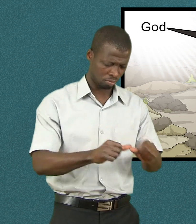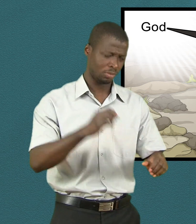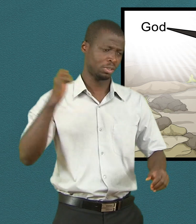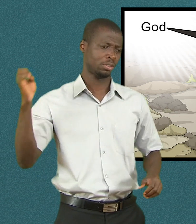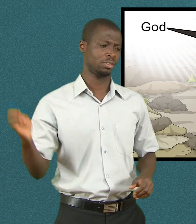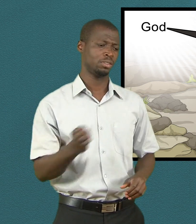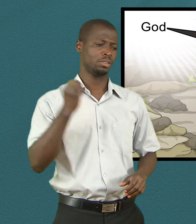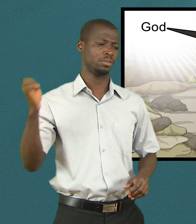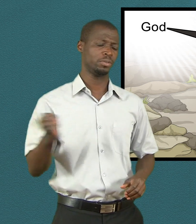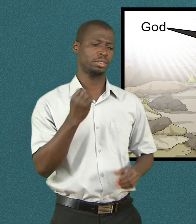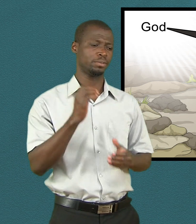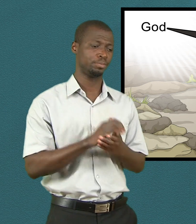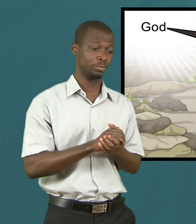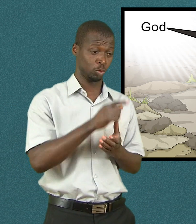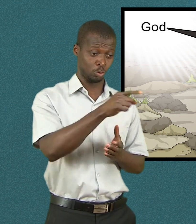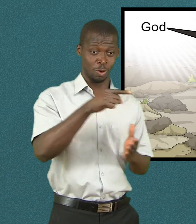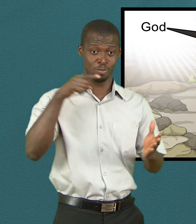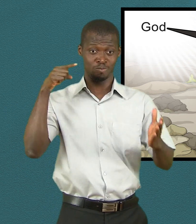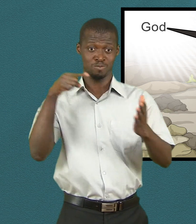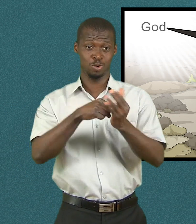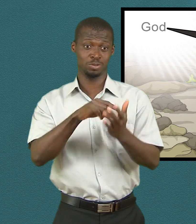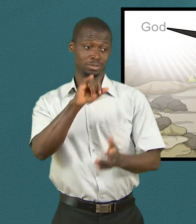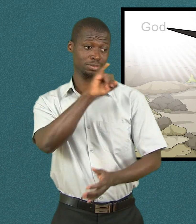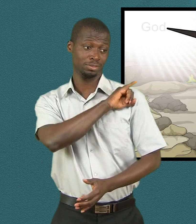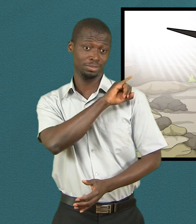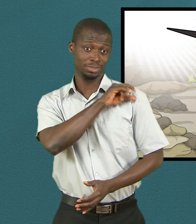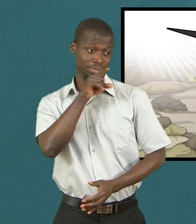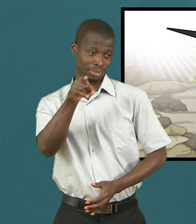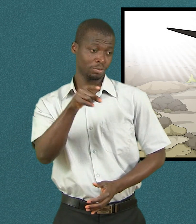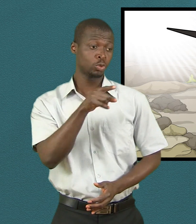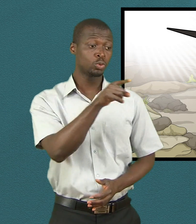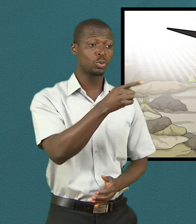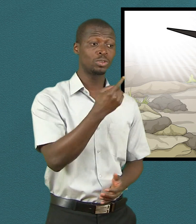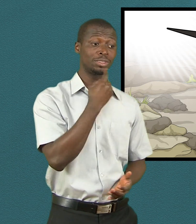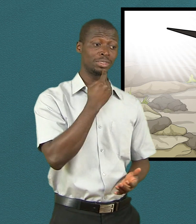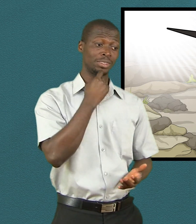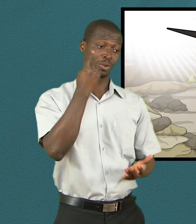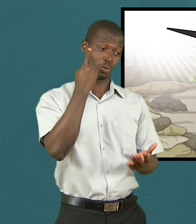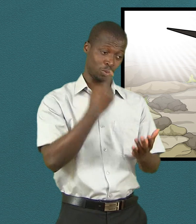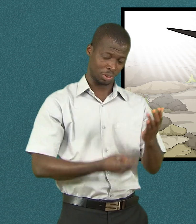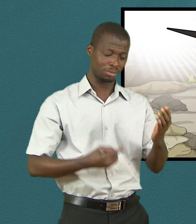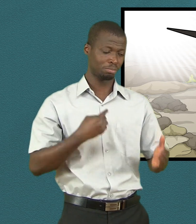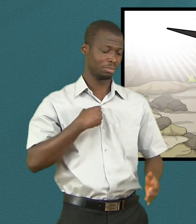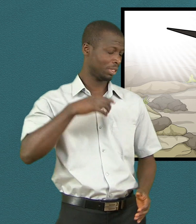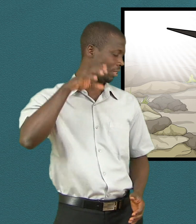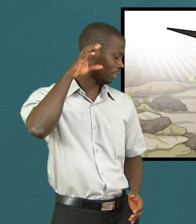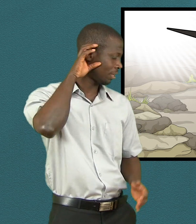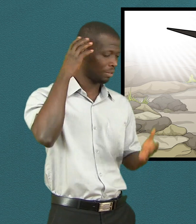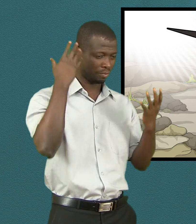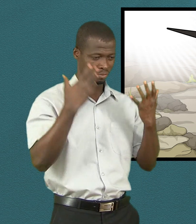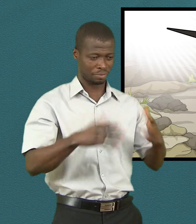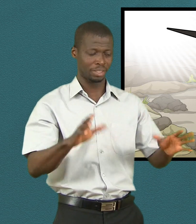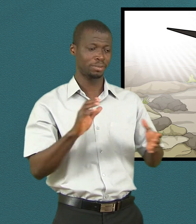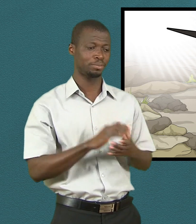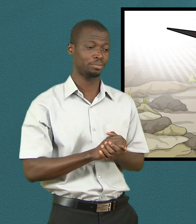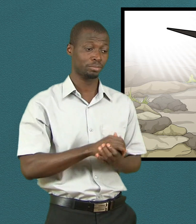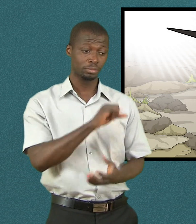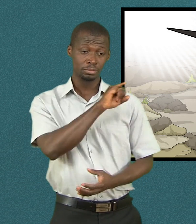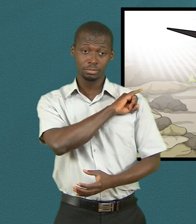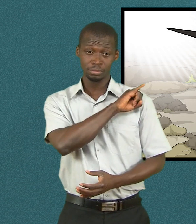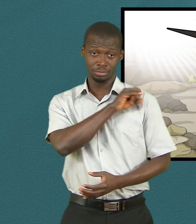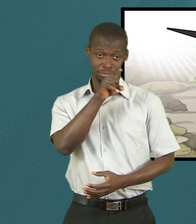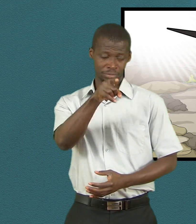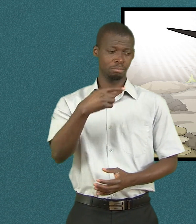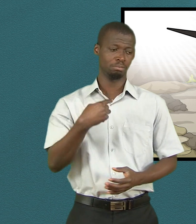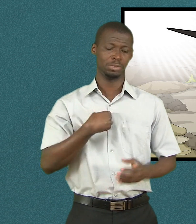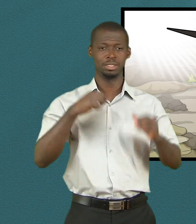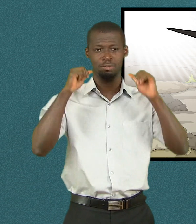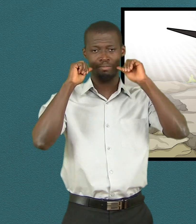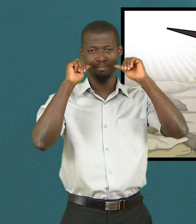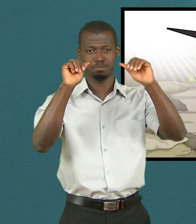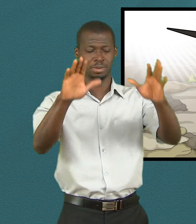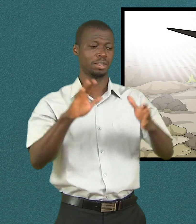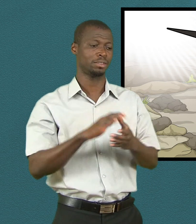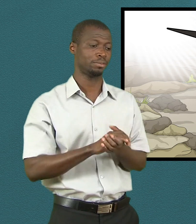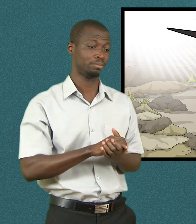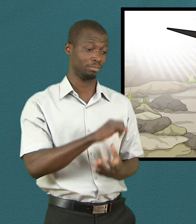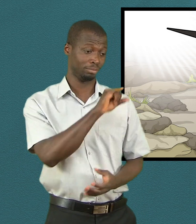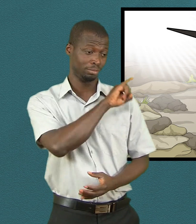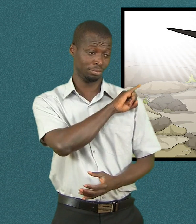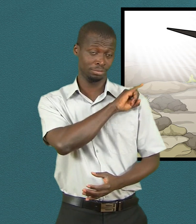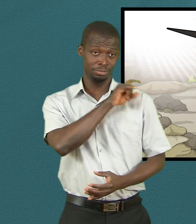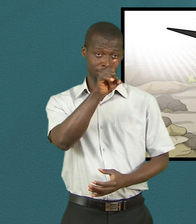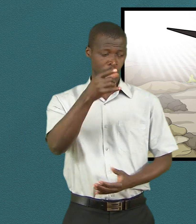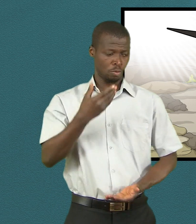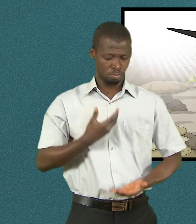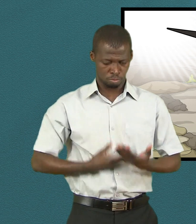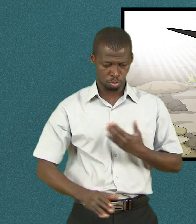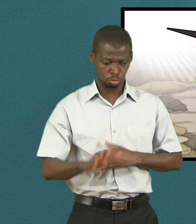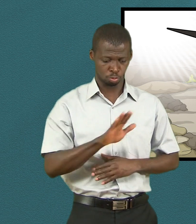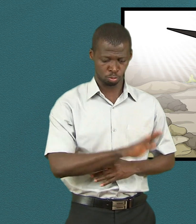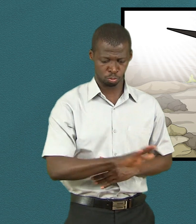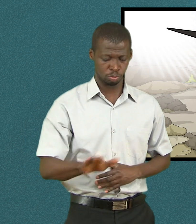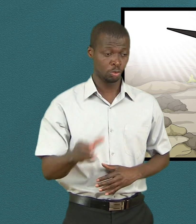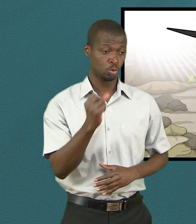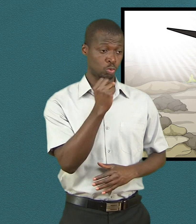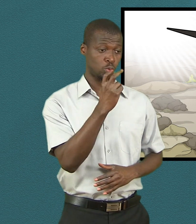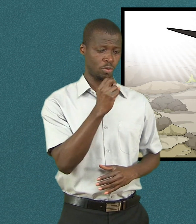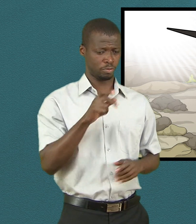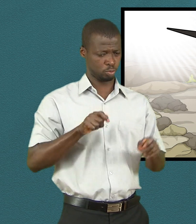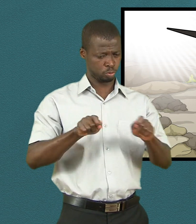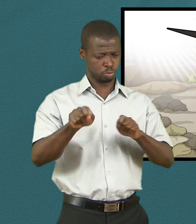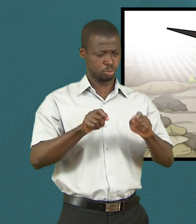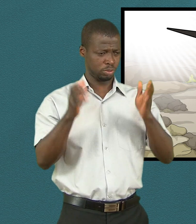As for Ishmael, I have heard you, and I will surely bless him; I will make him fruitful and multiply him greatly.